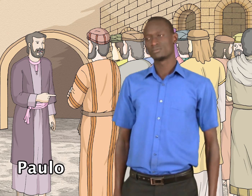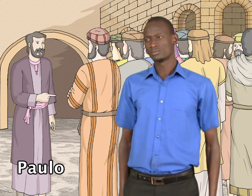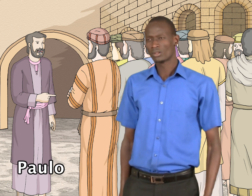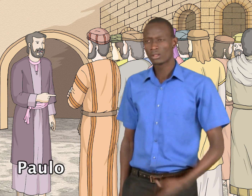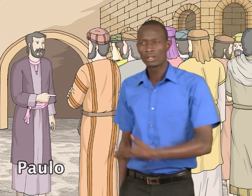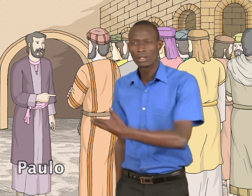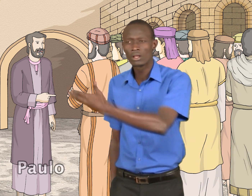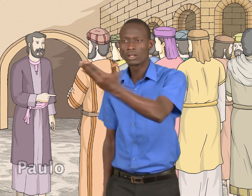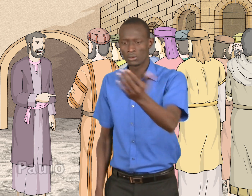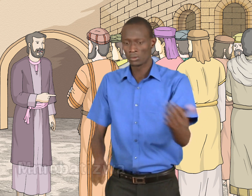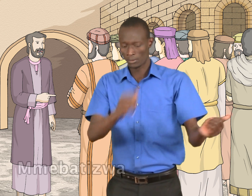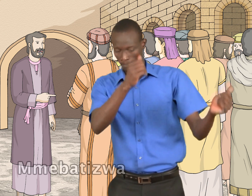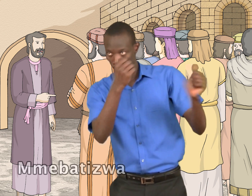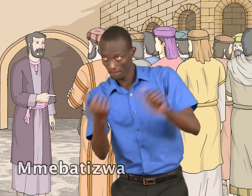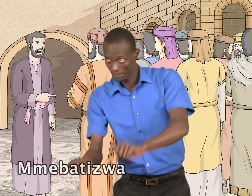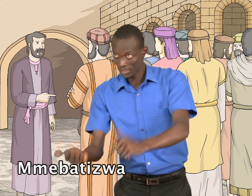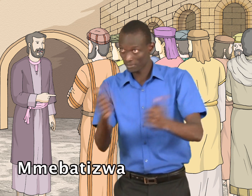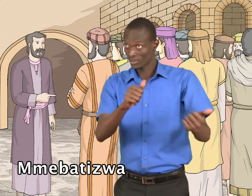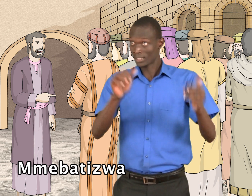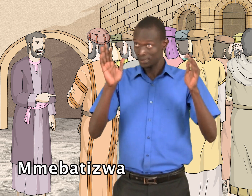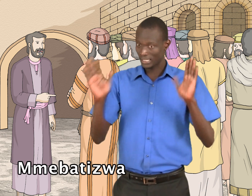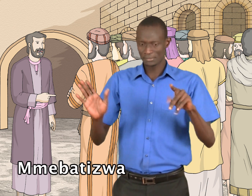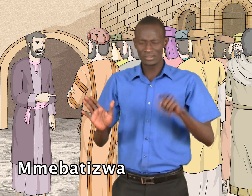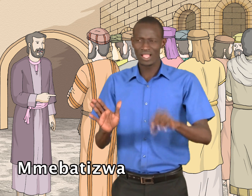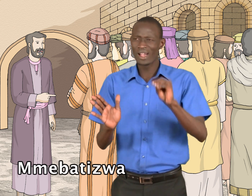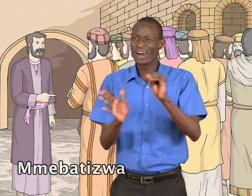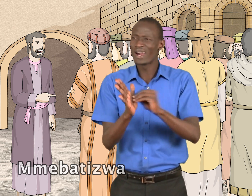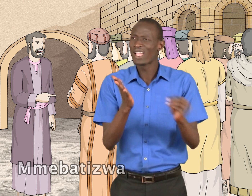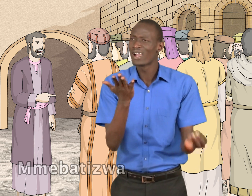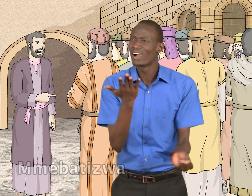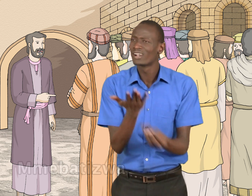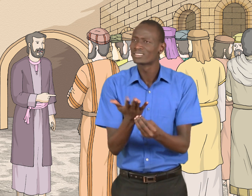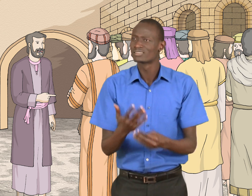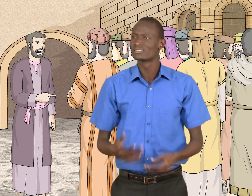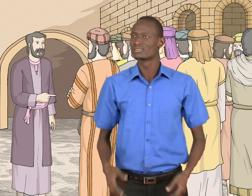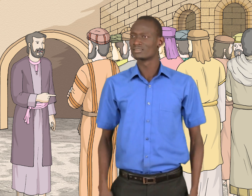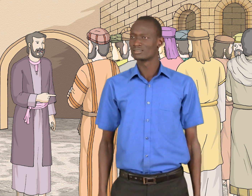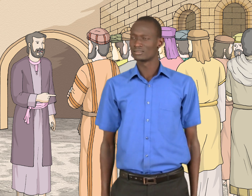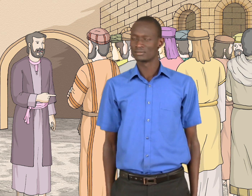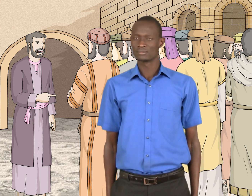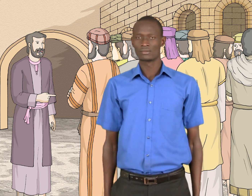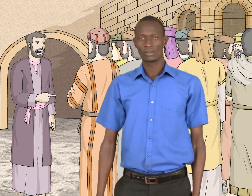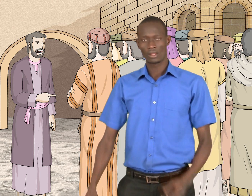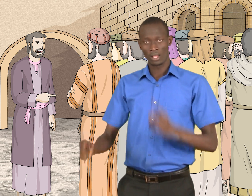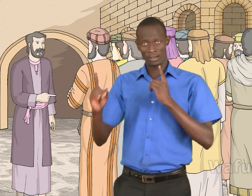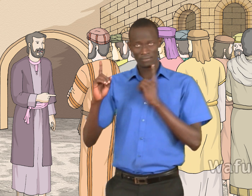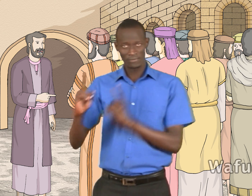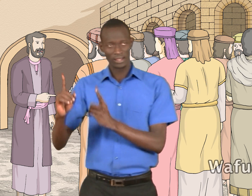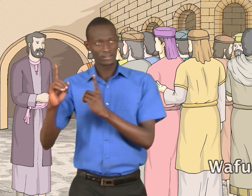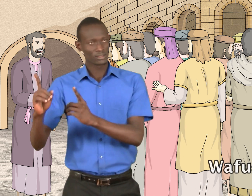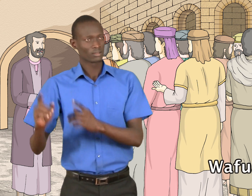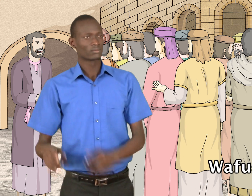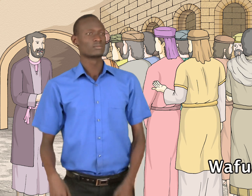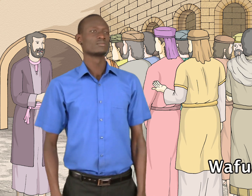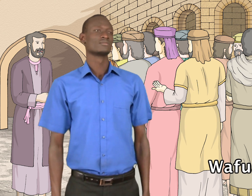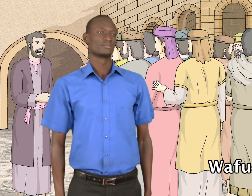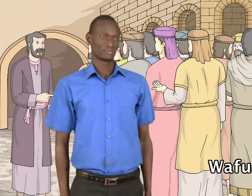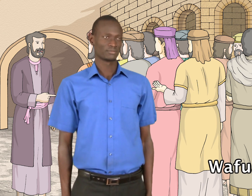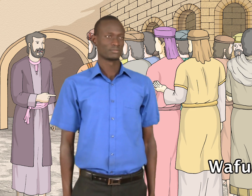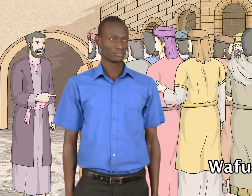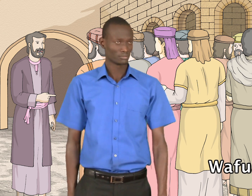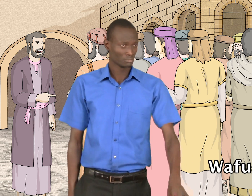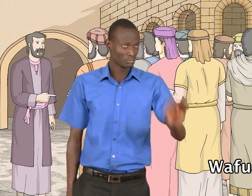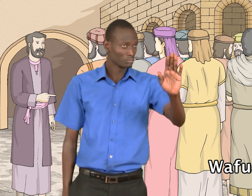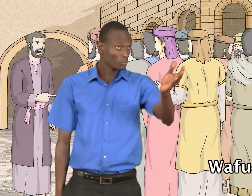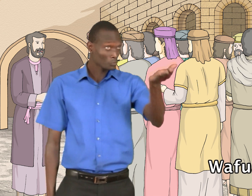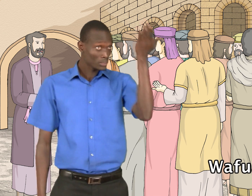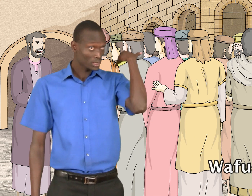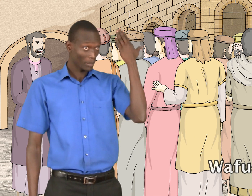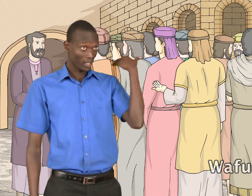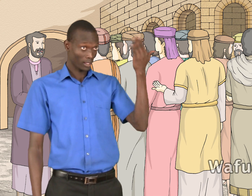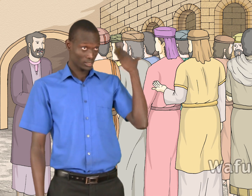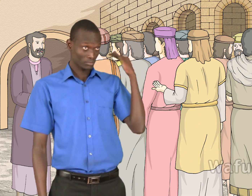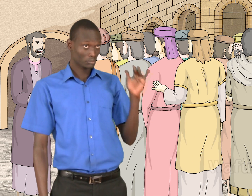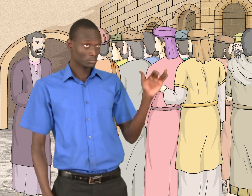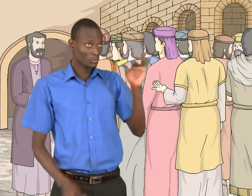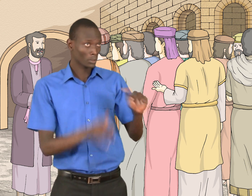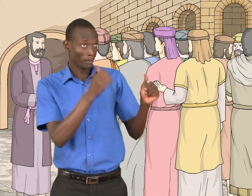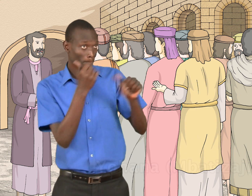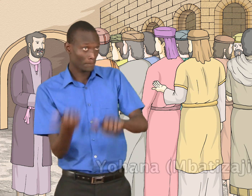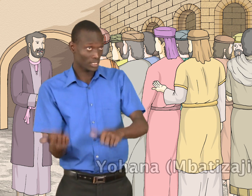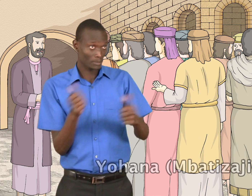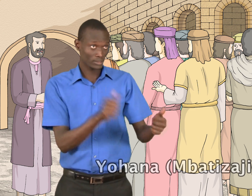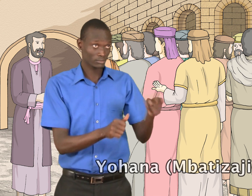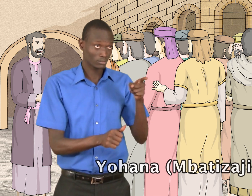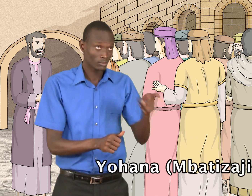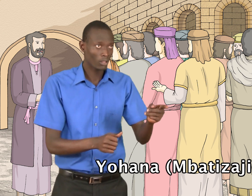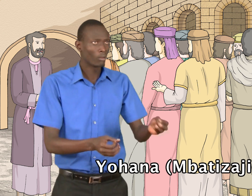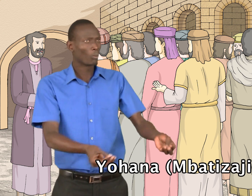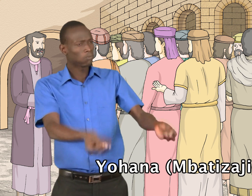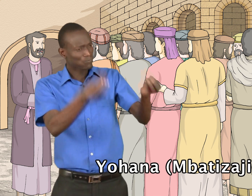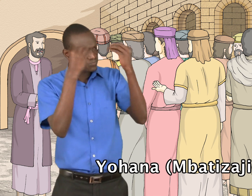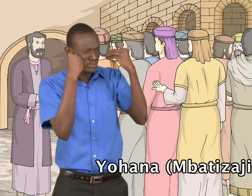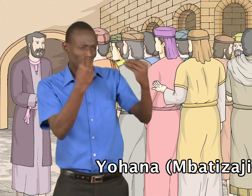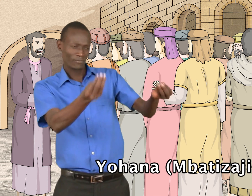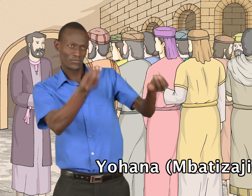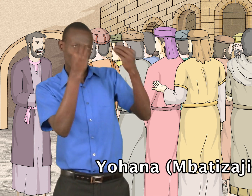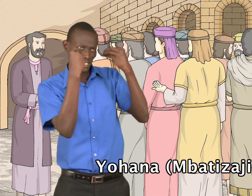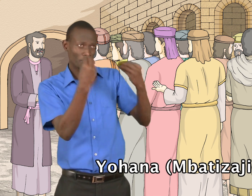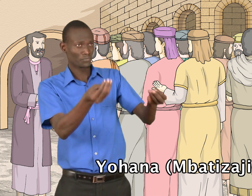“Into what, then, were you baptized?” Paul asked.